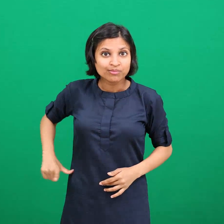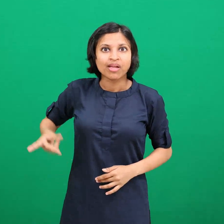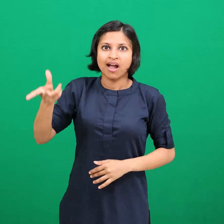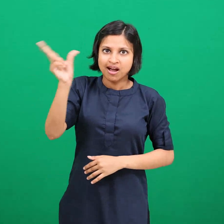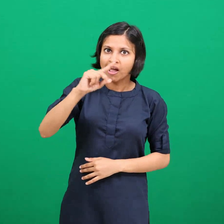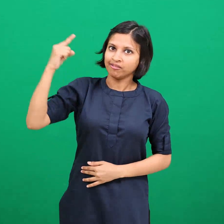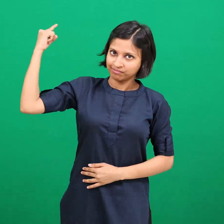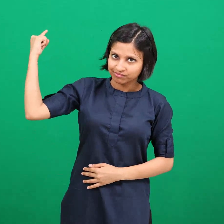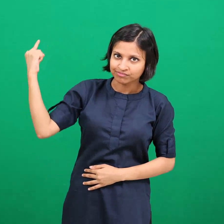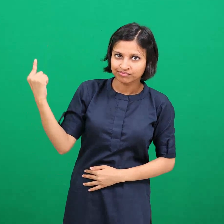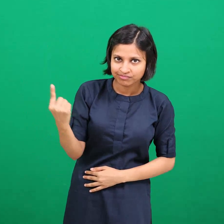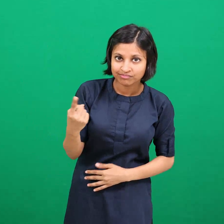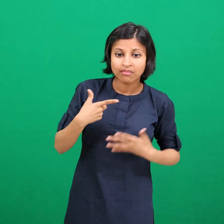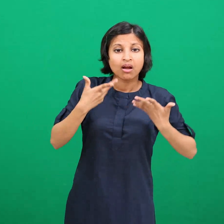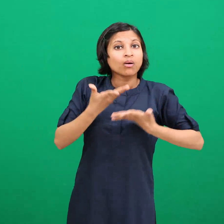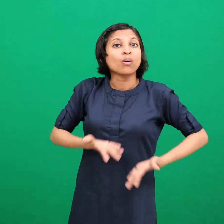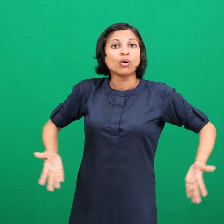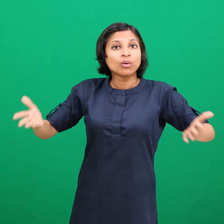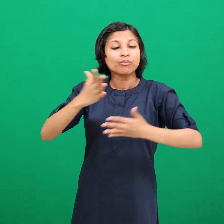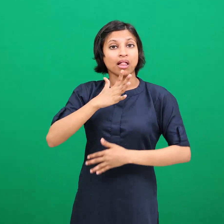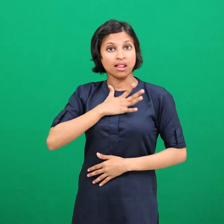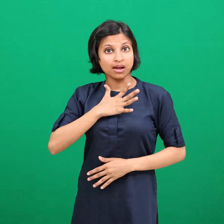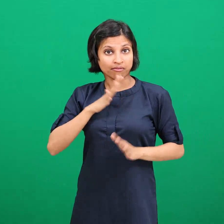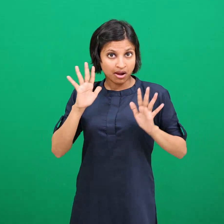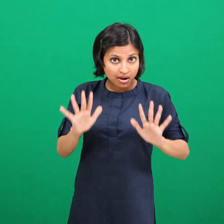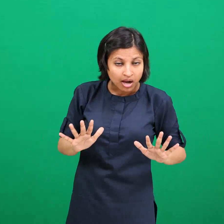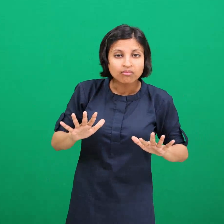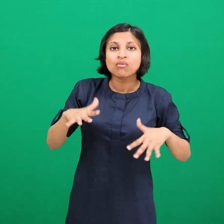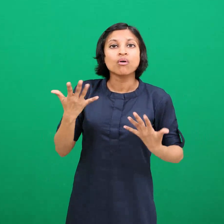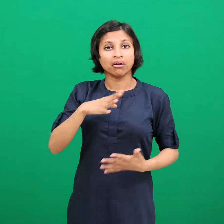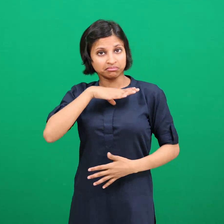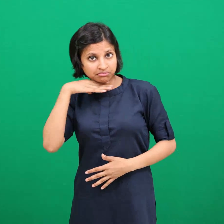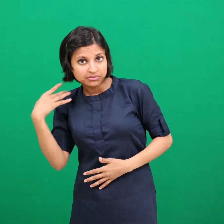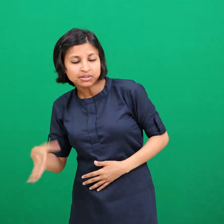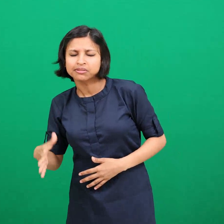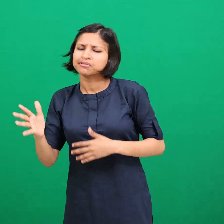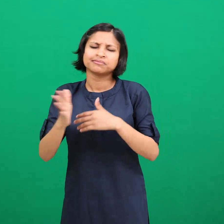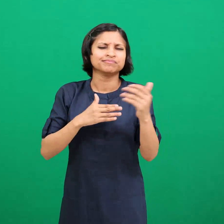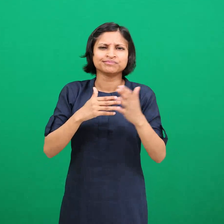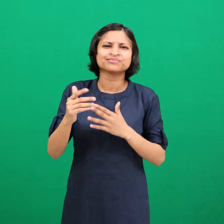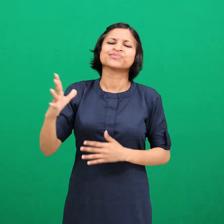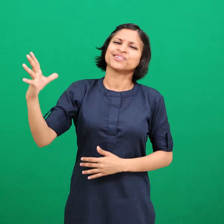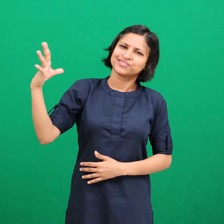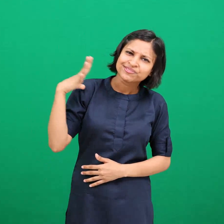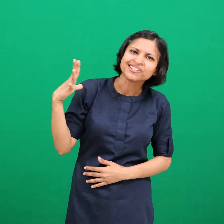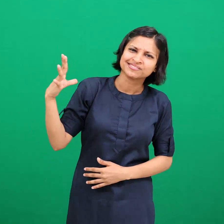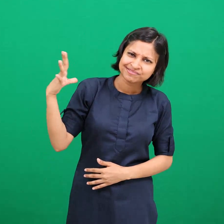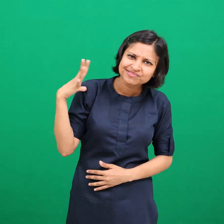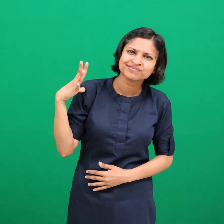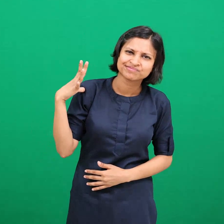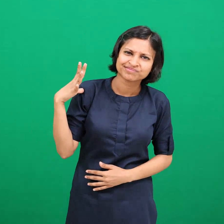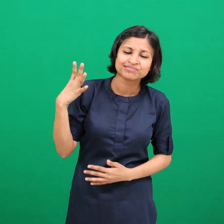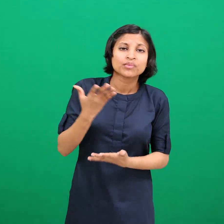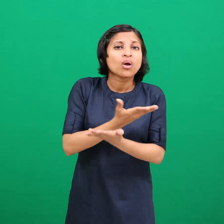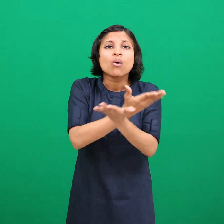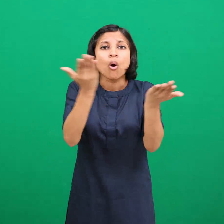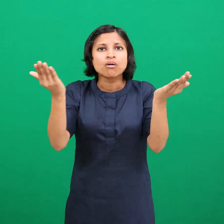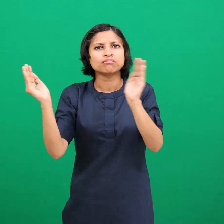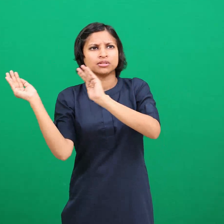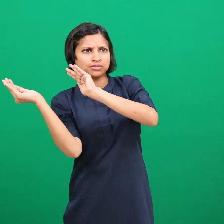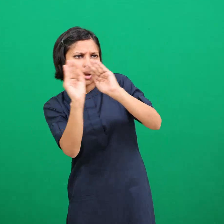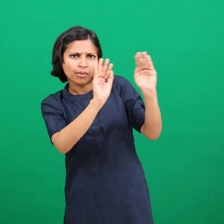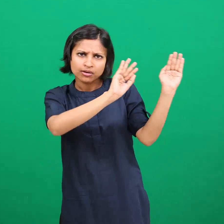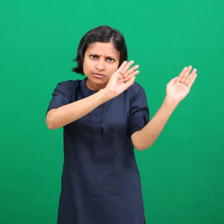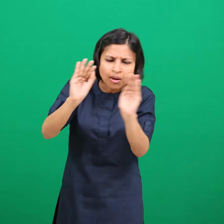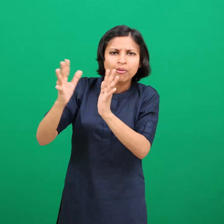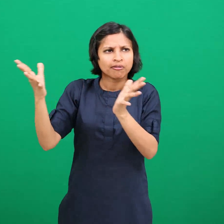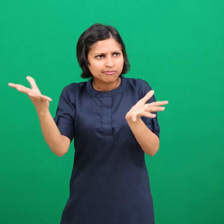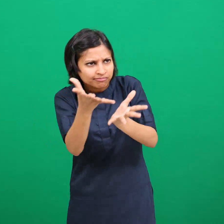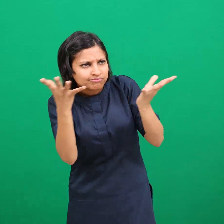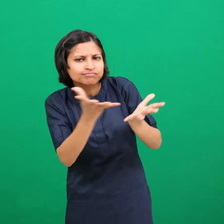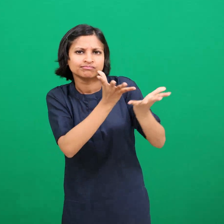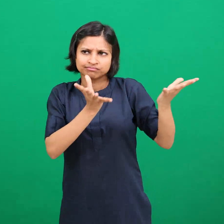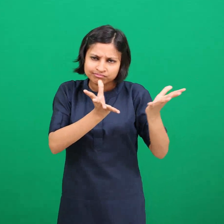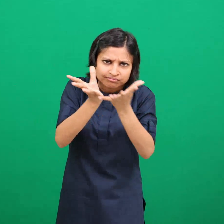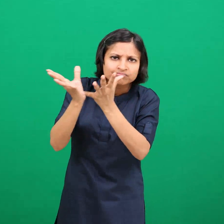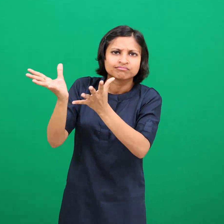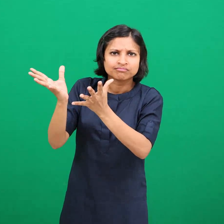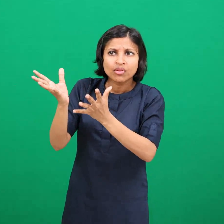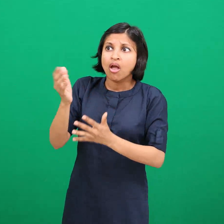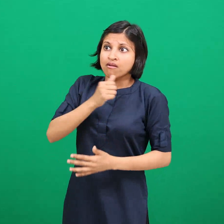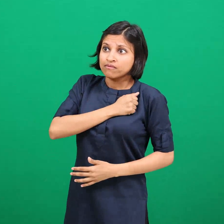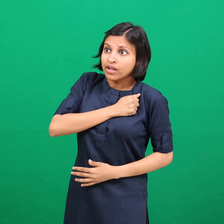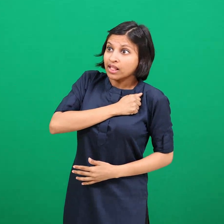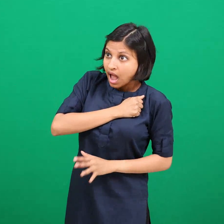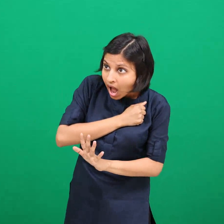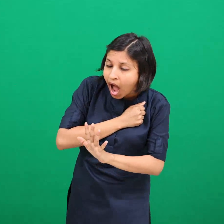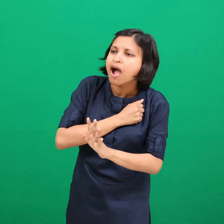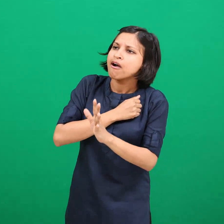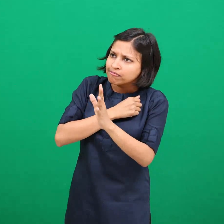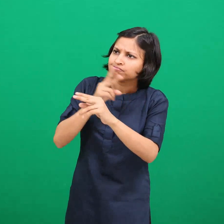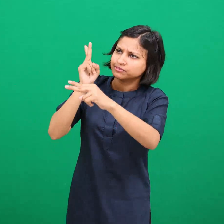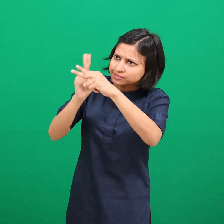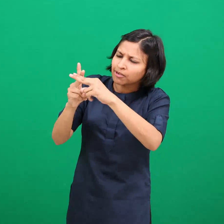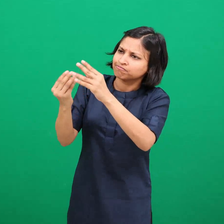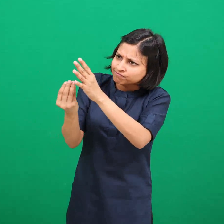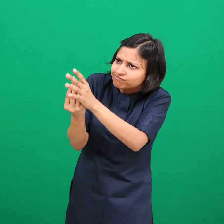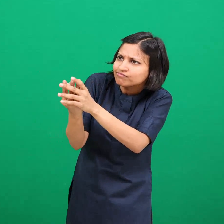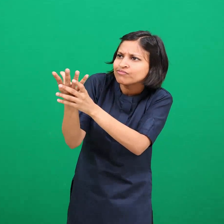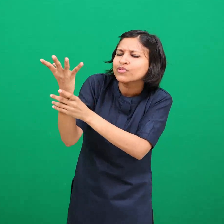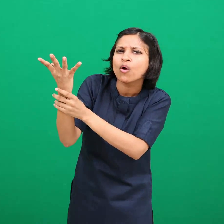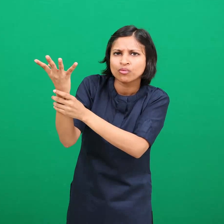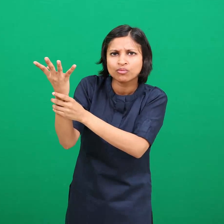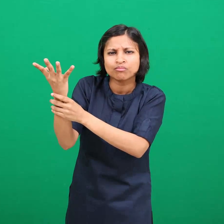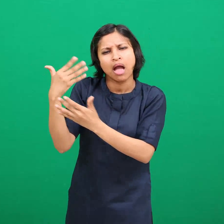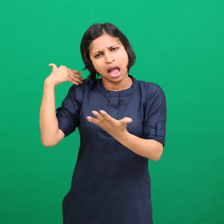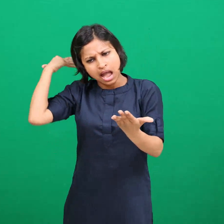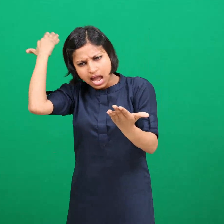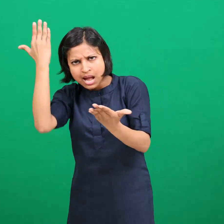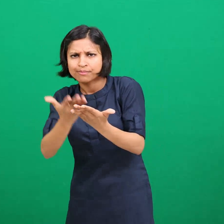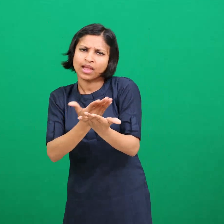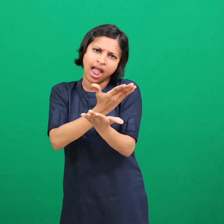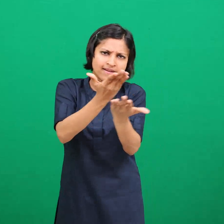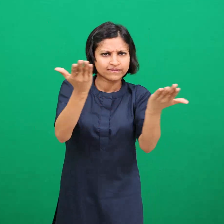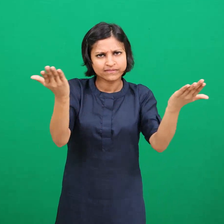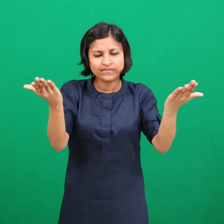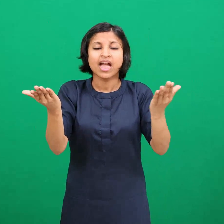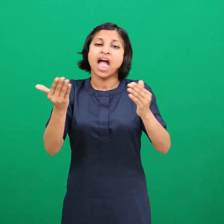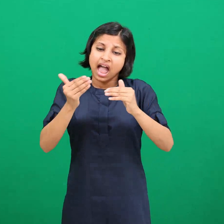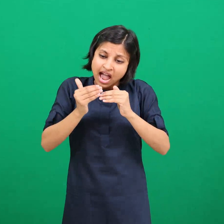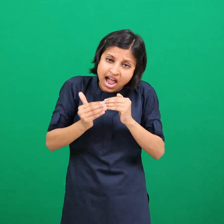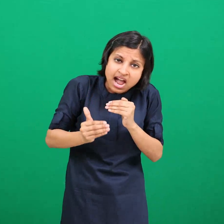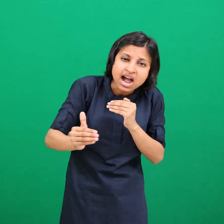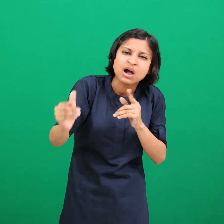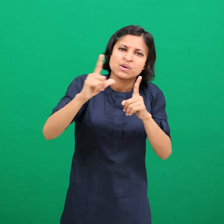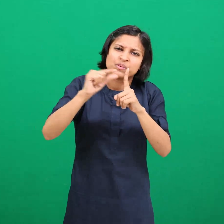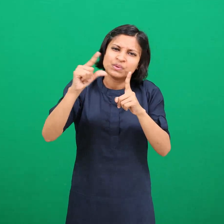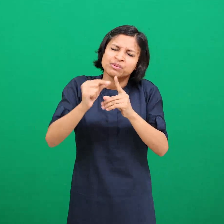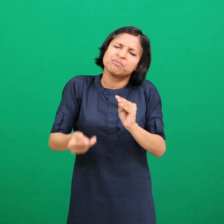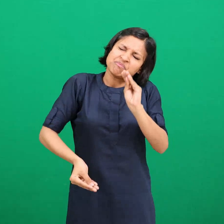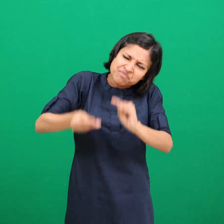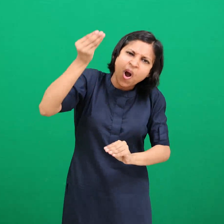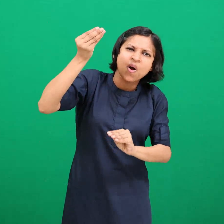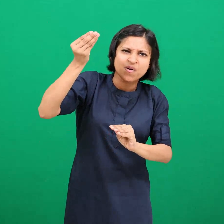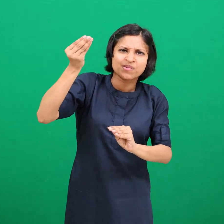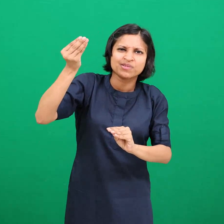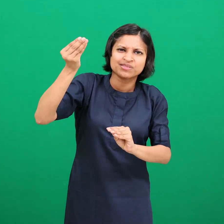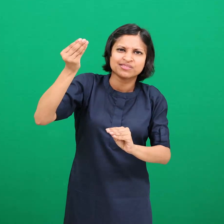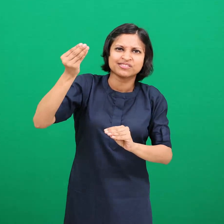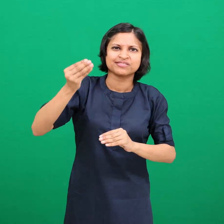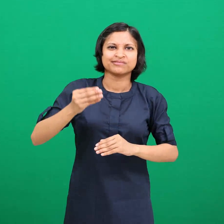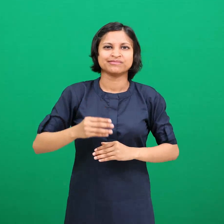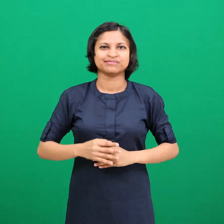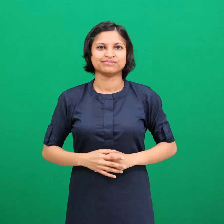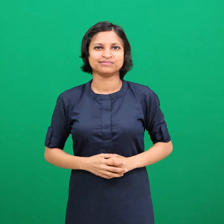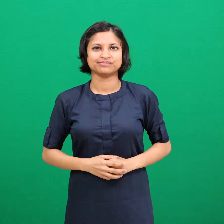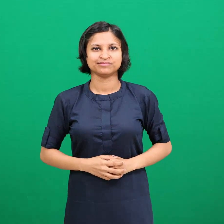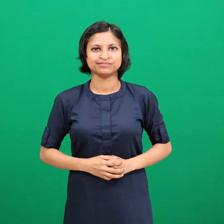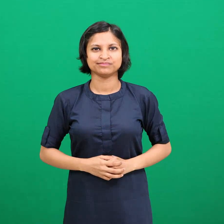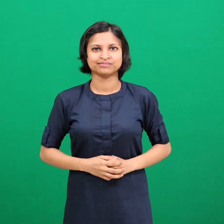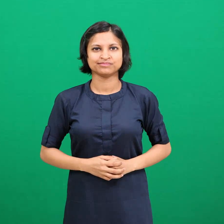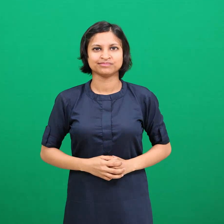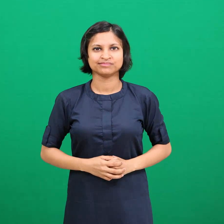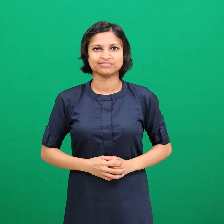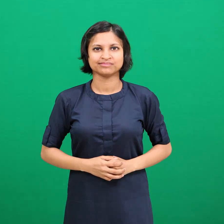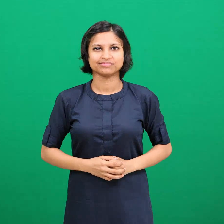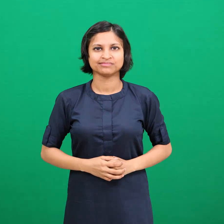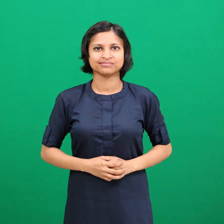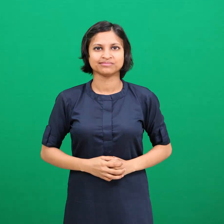Therefore encourage and build one another up, just as you are already doing.